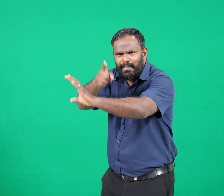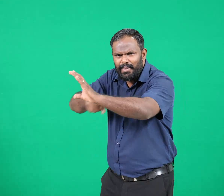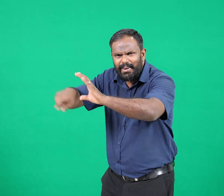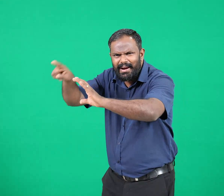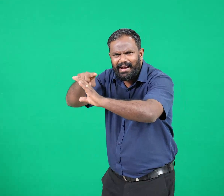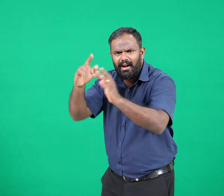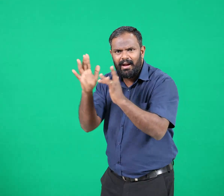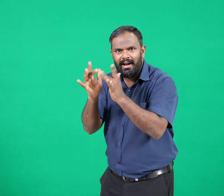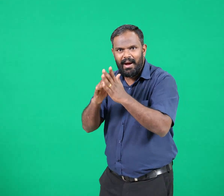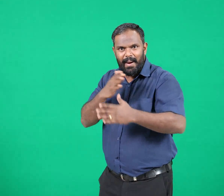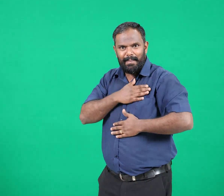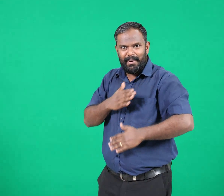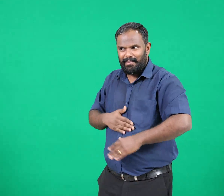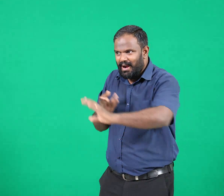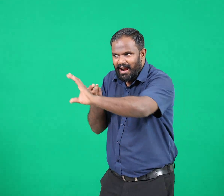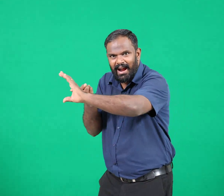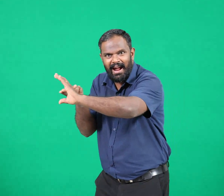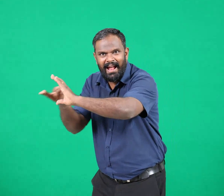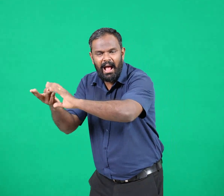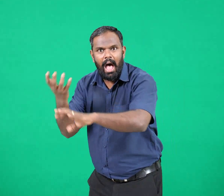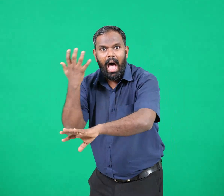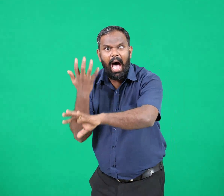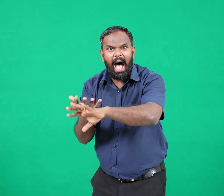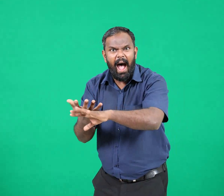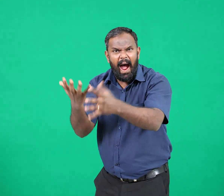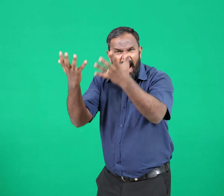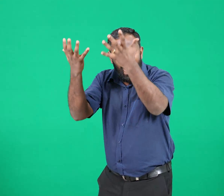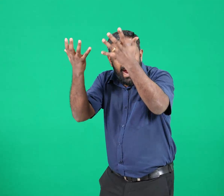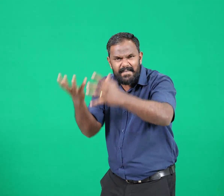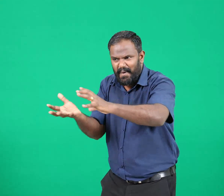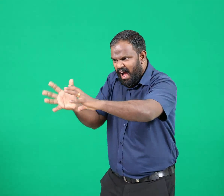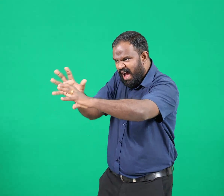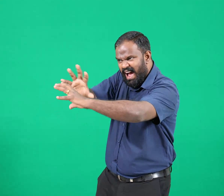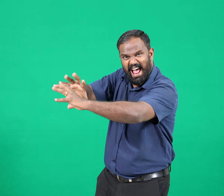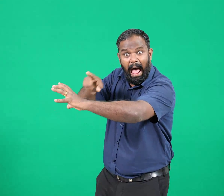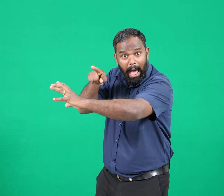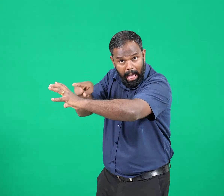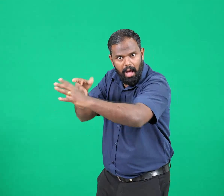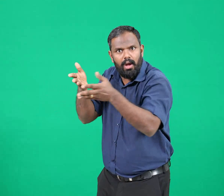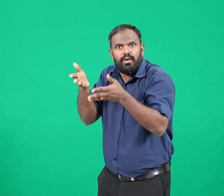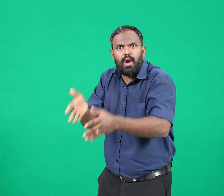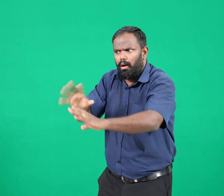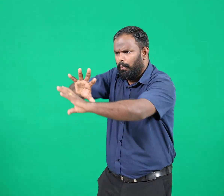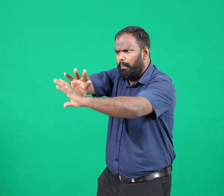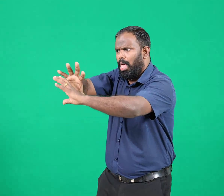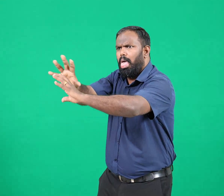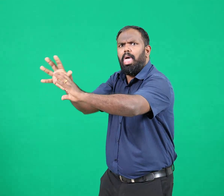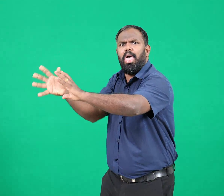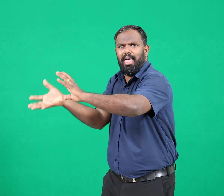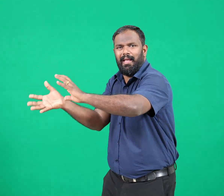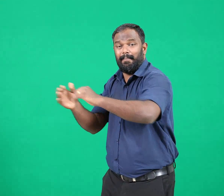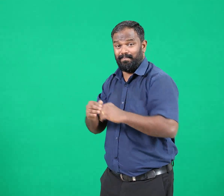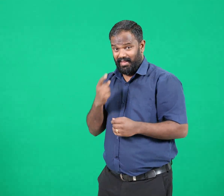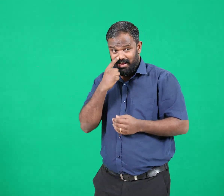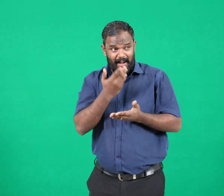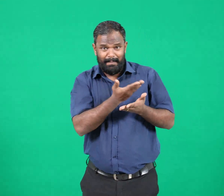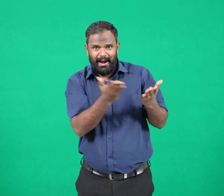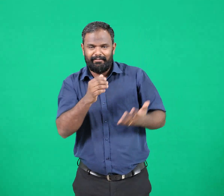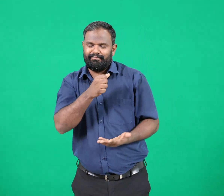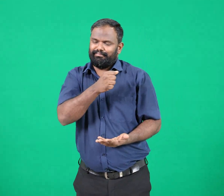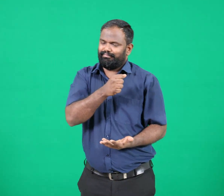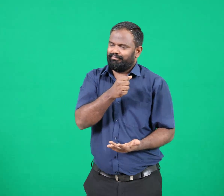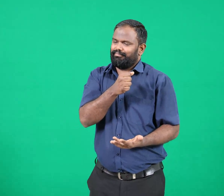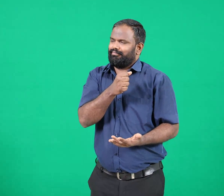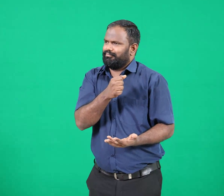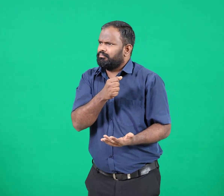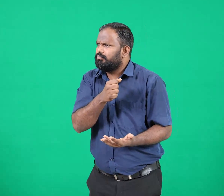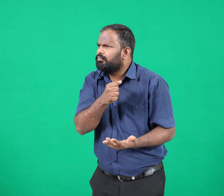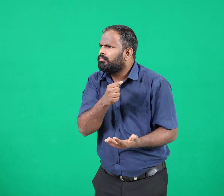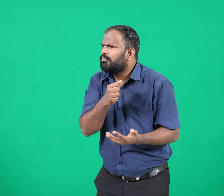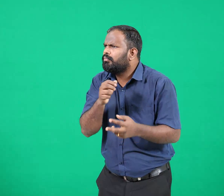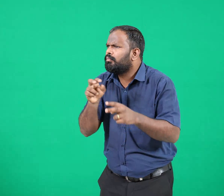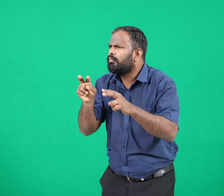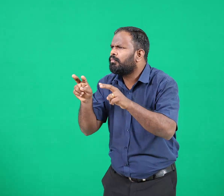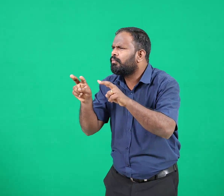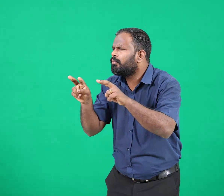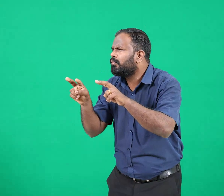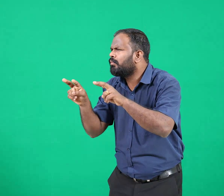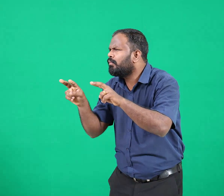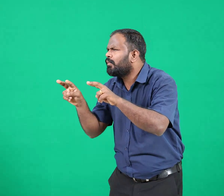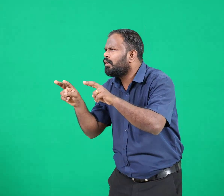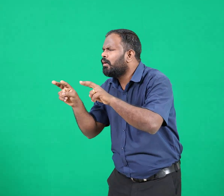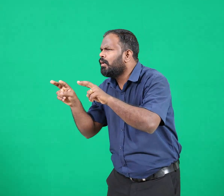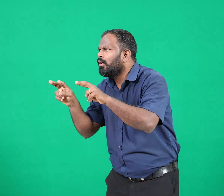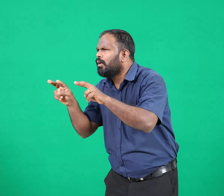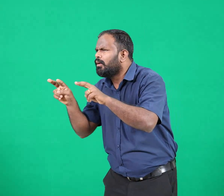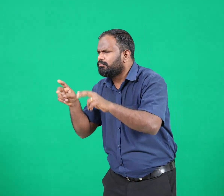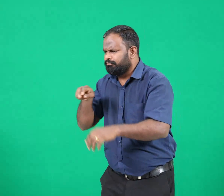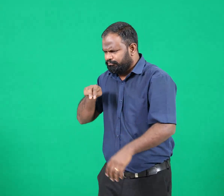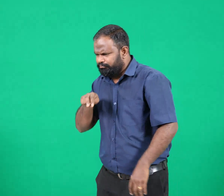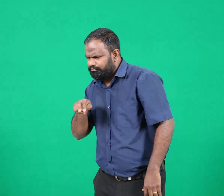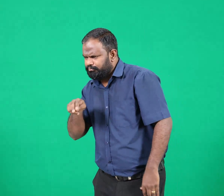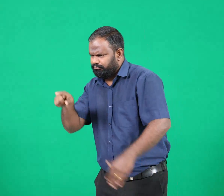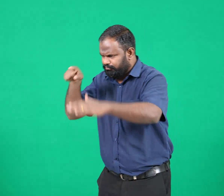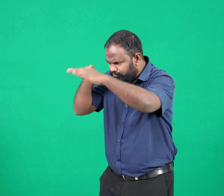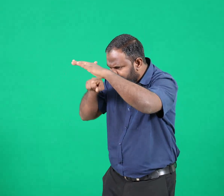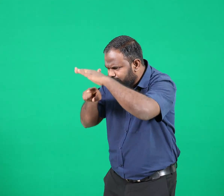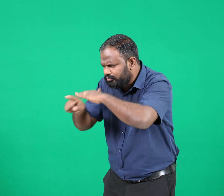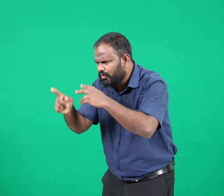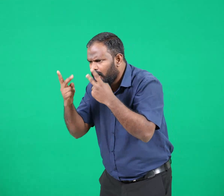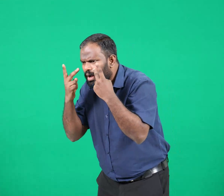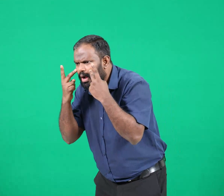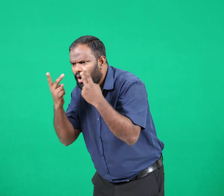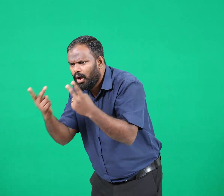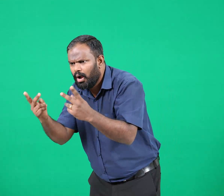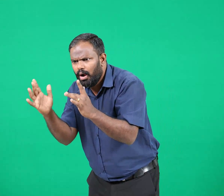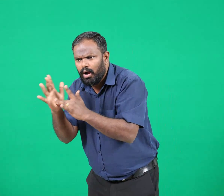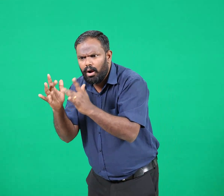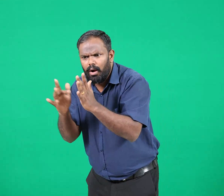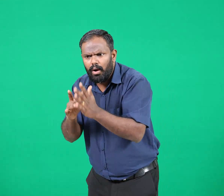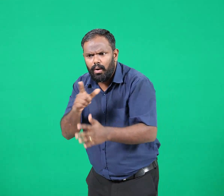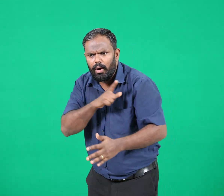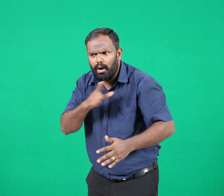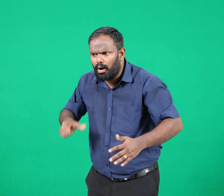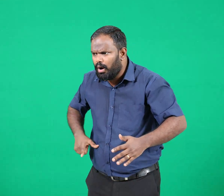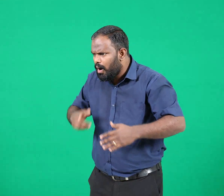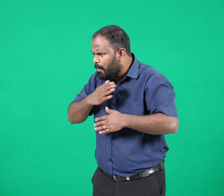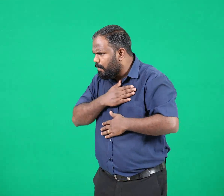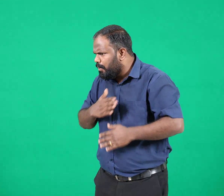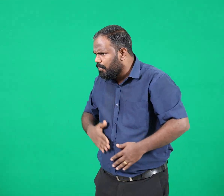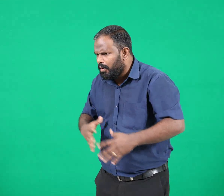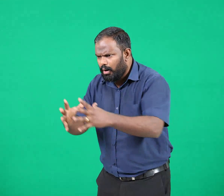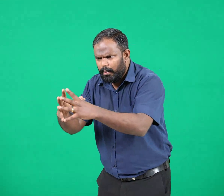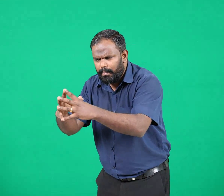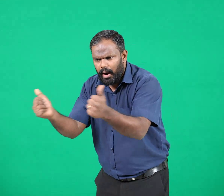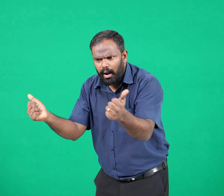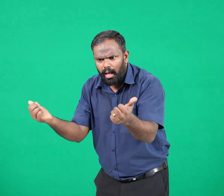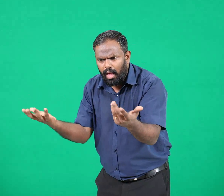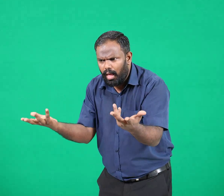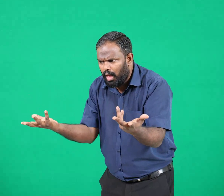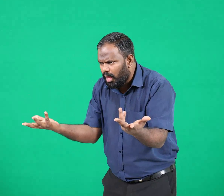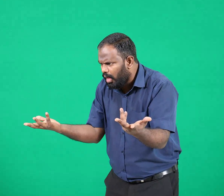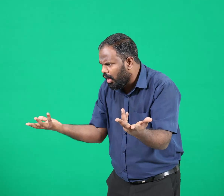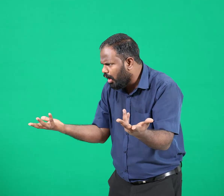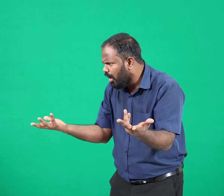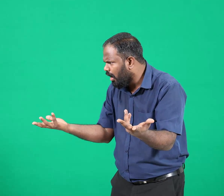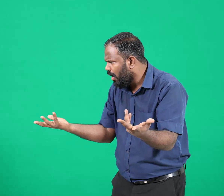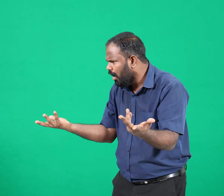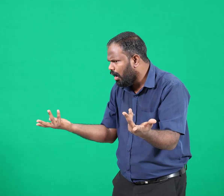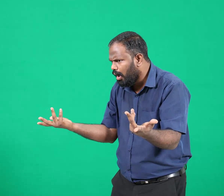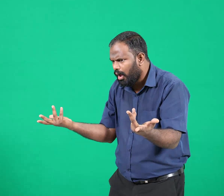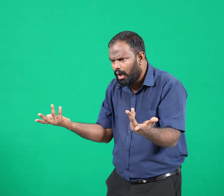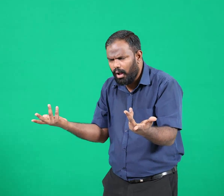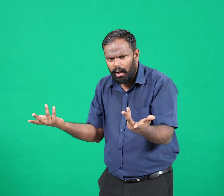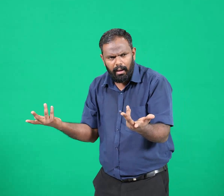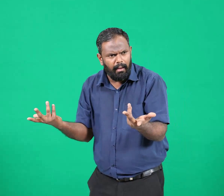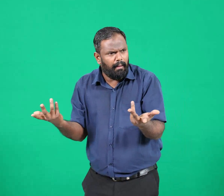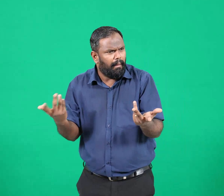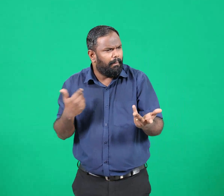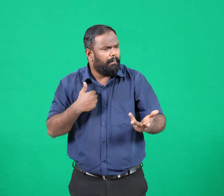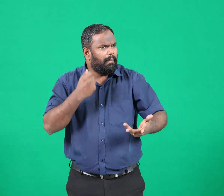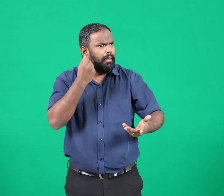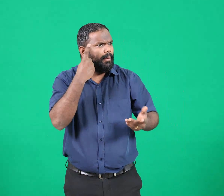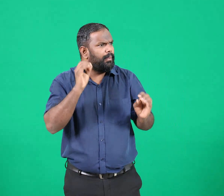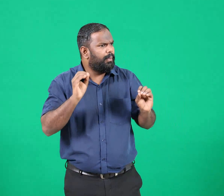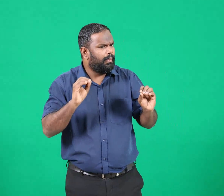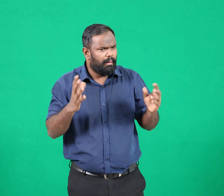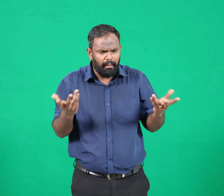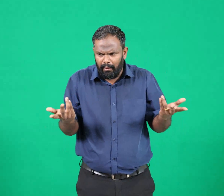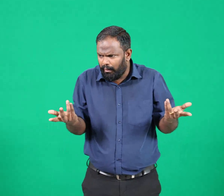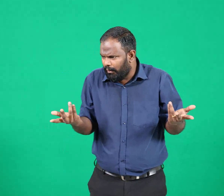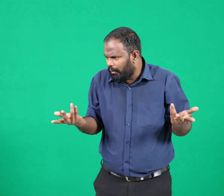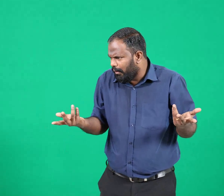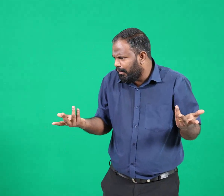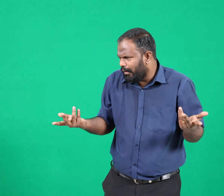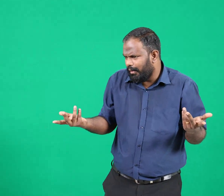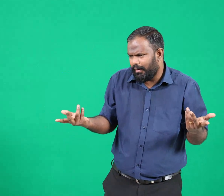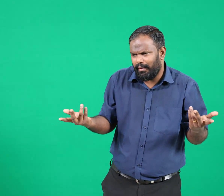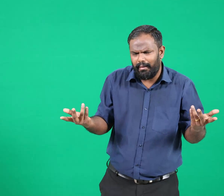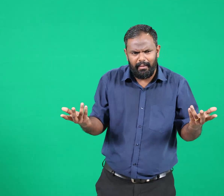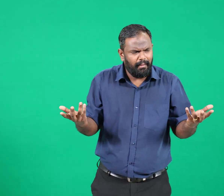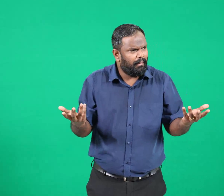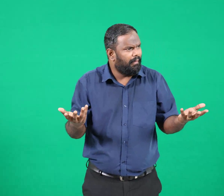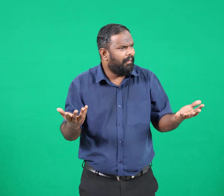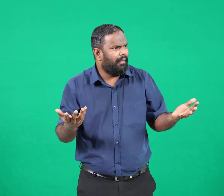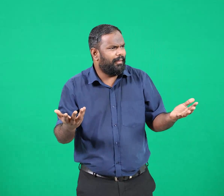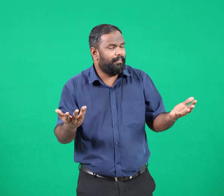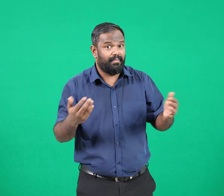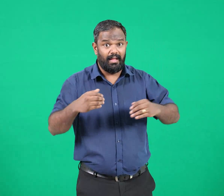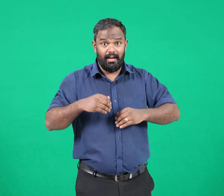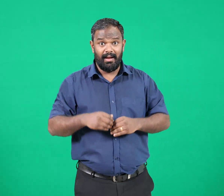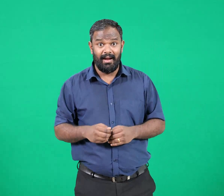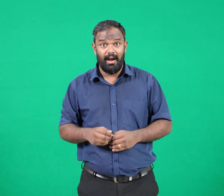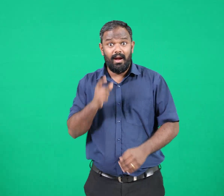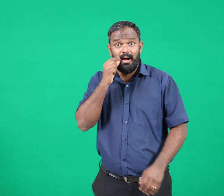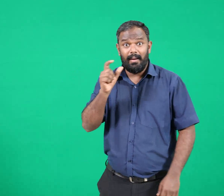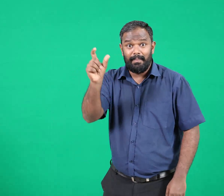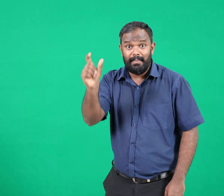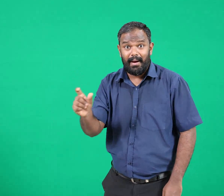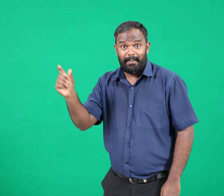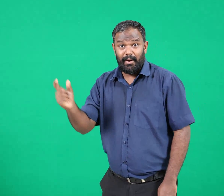They found the stone rolled away from the tomb, but when they entered, they did not find the body of the Lord Jesus.